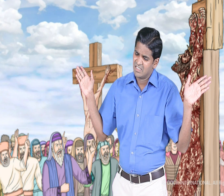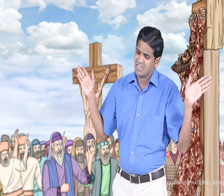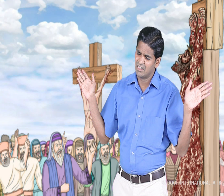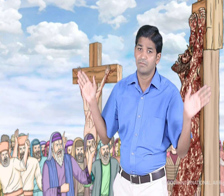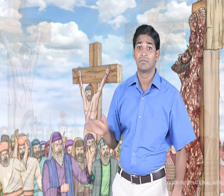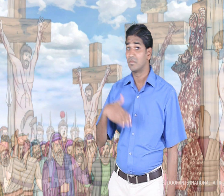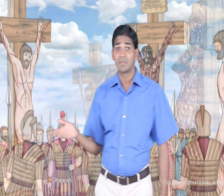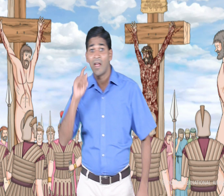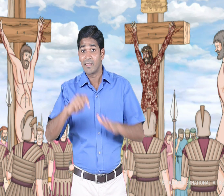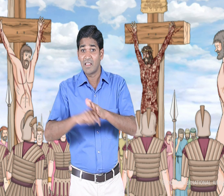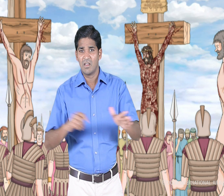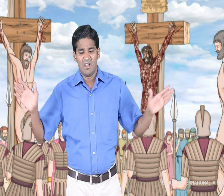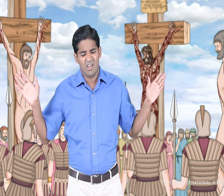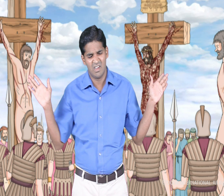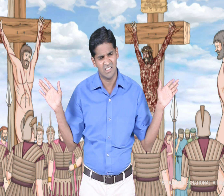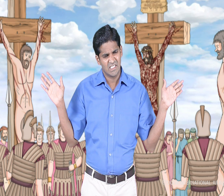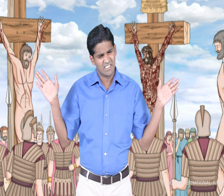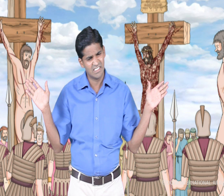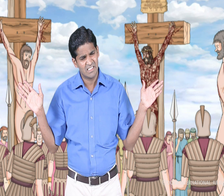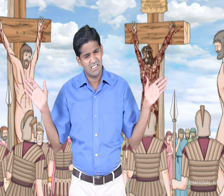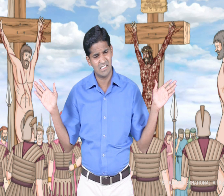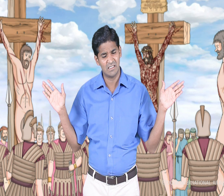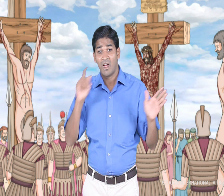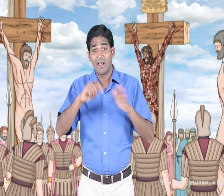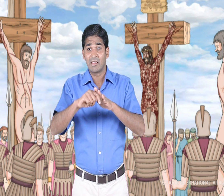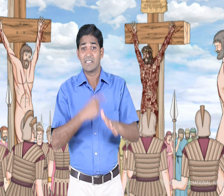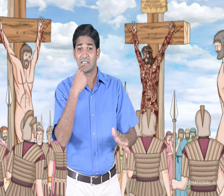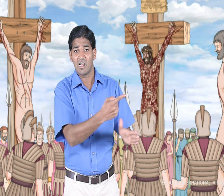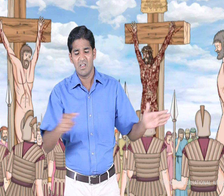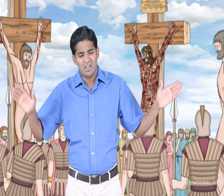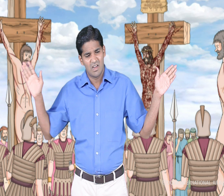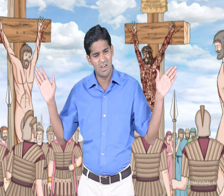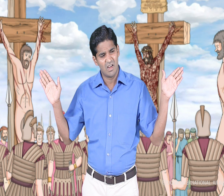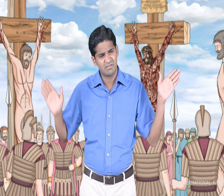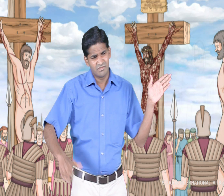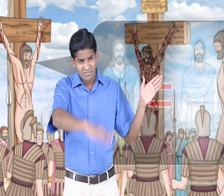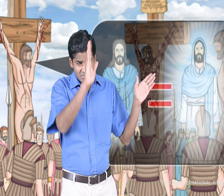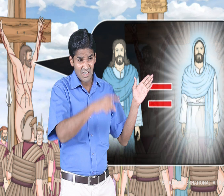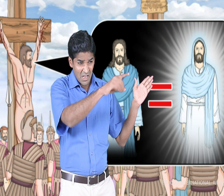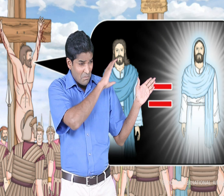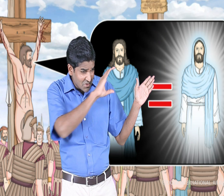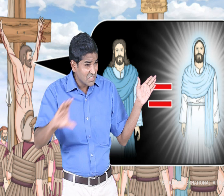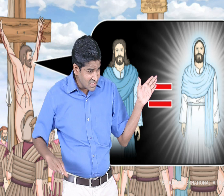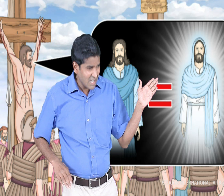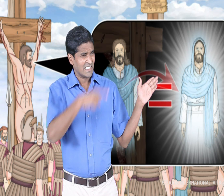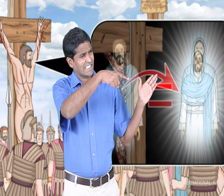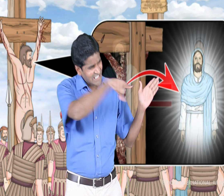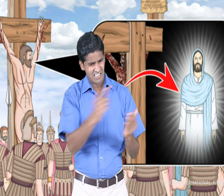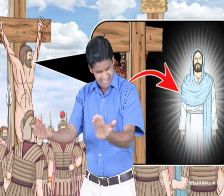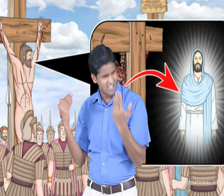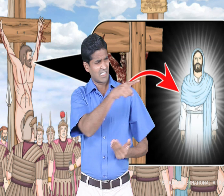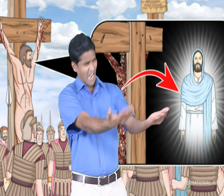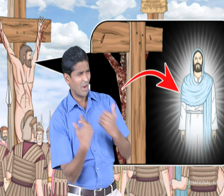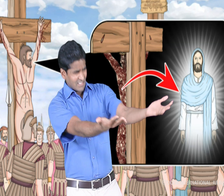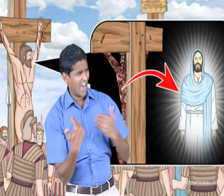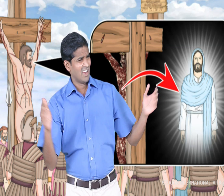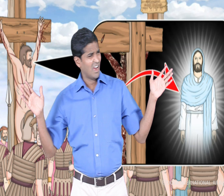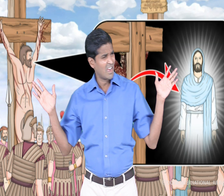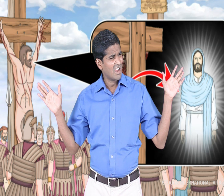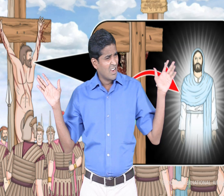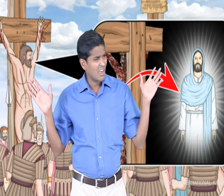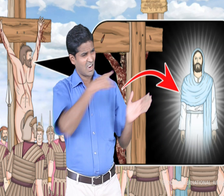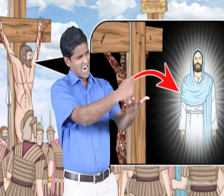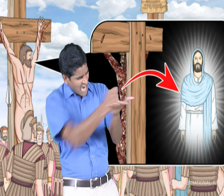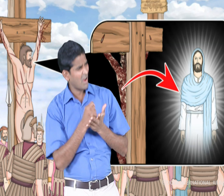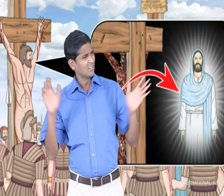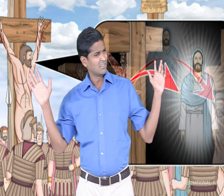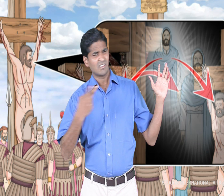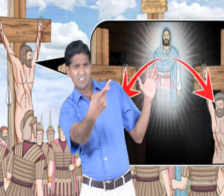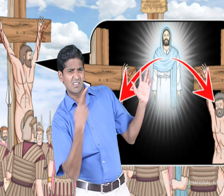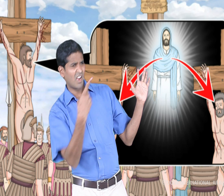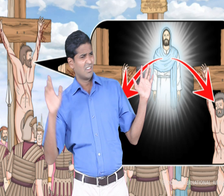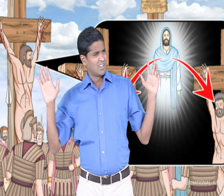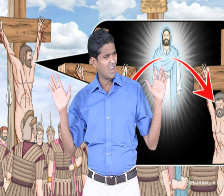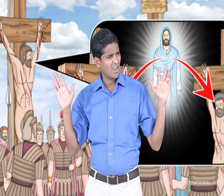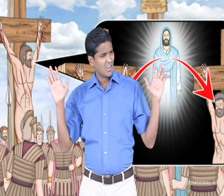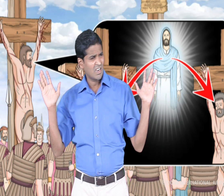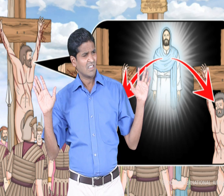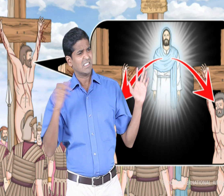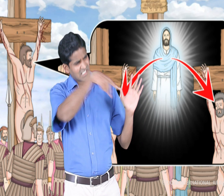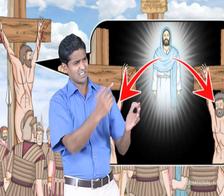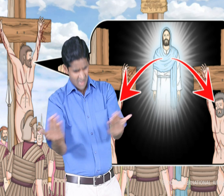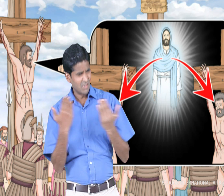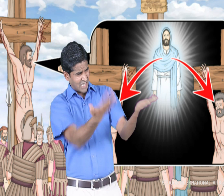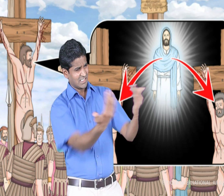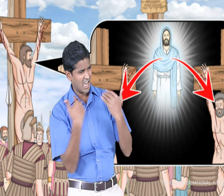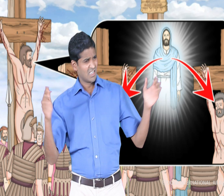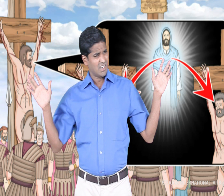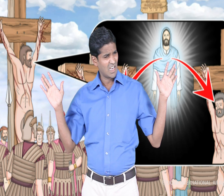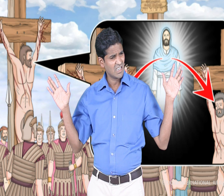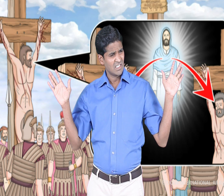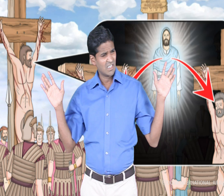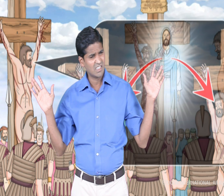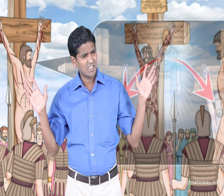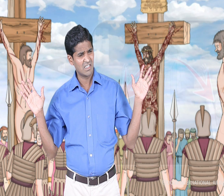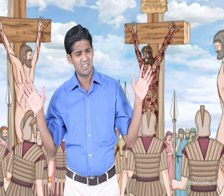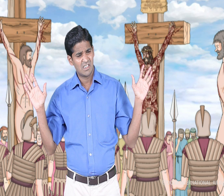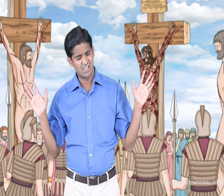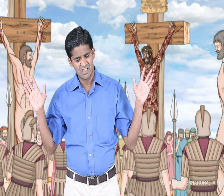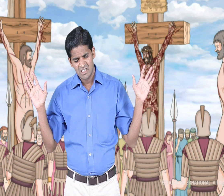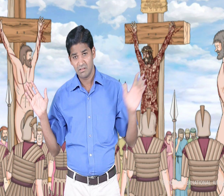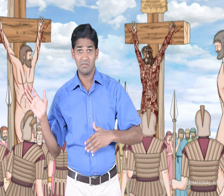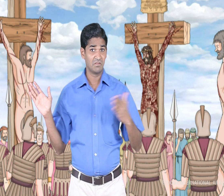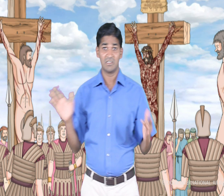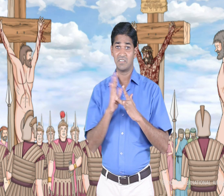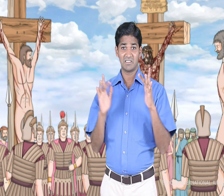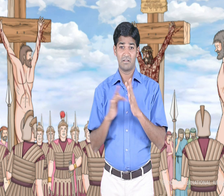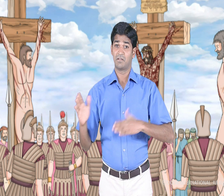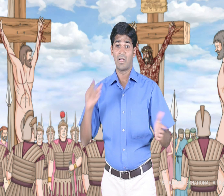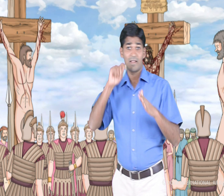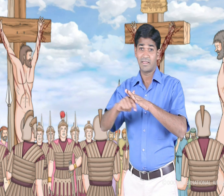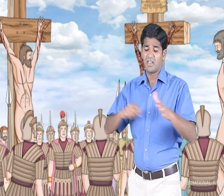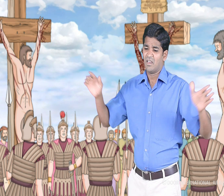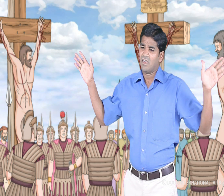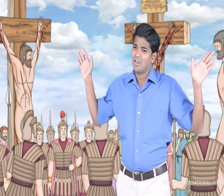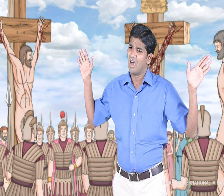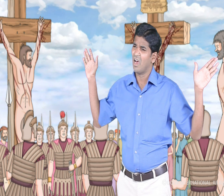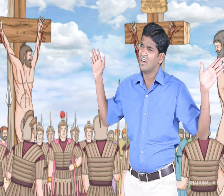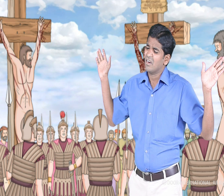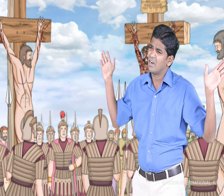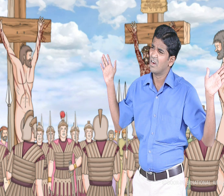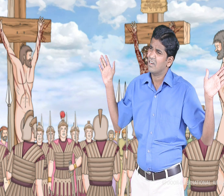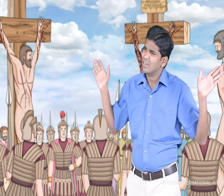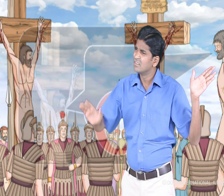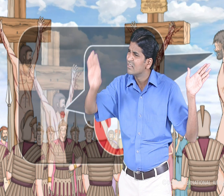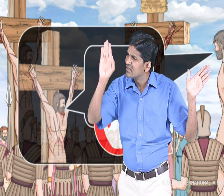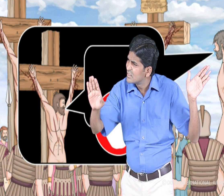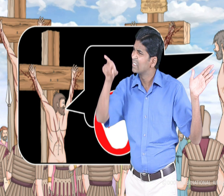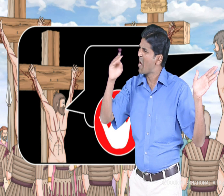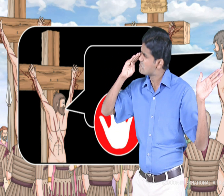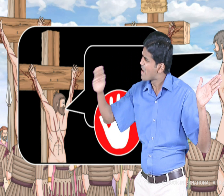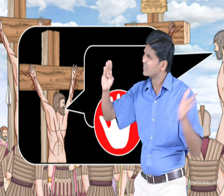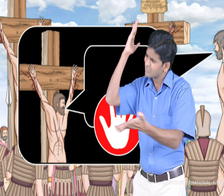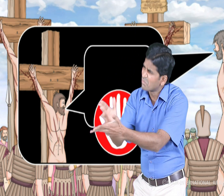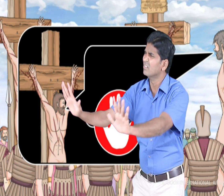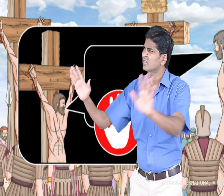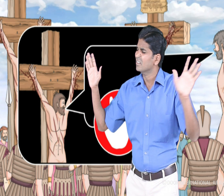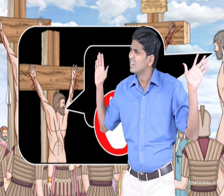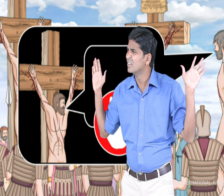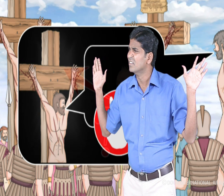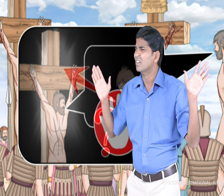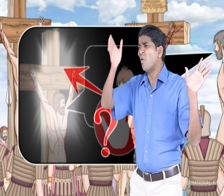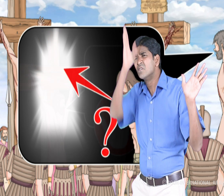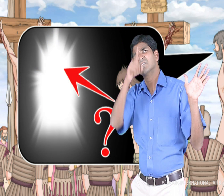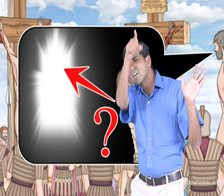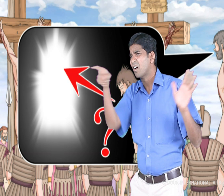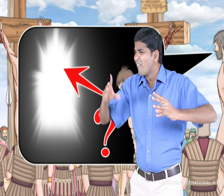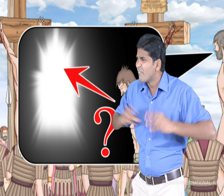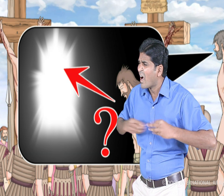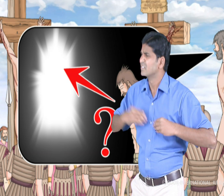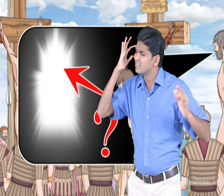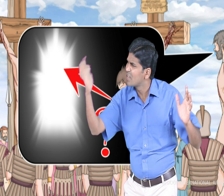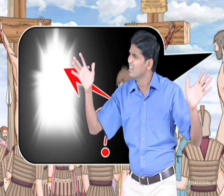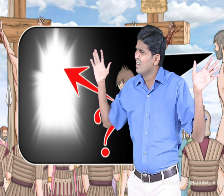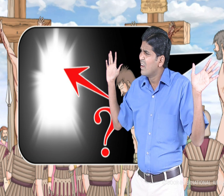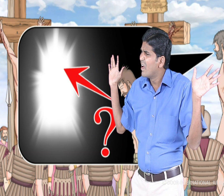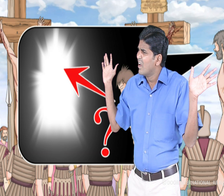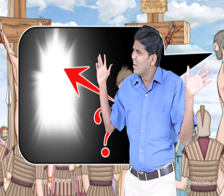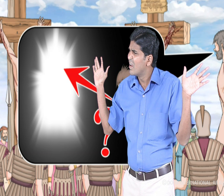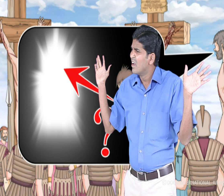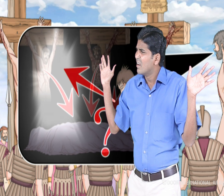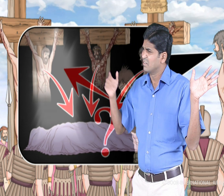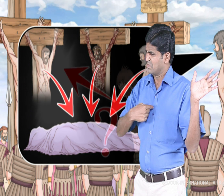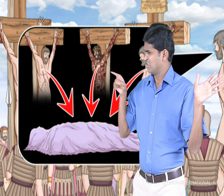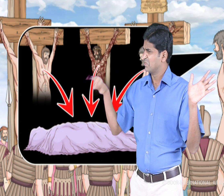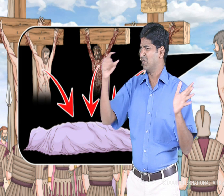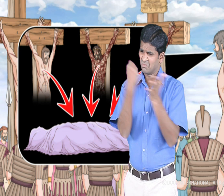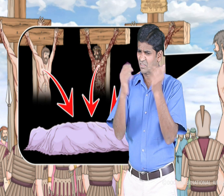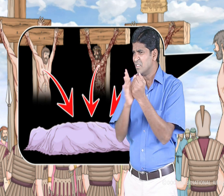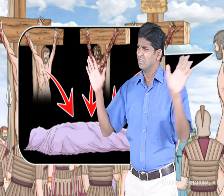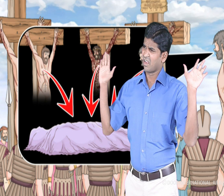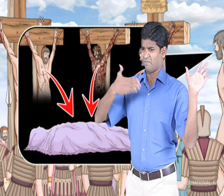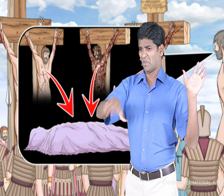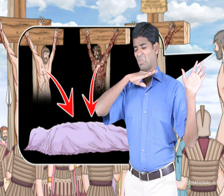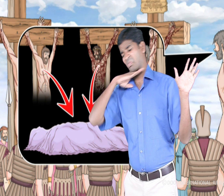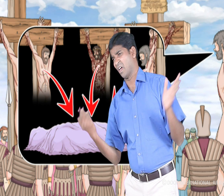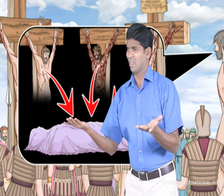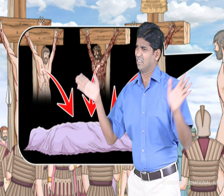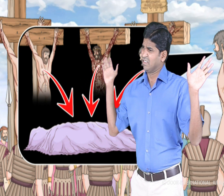Let God deliver Him now if He wants Him.